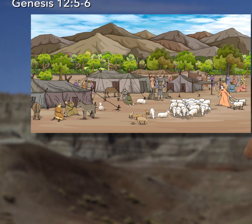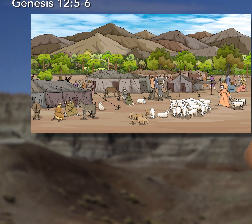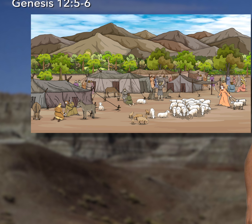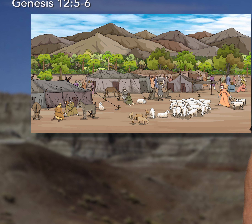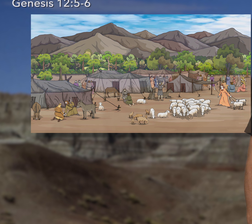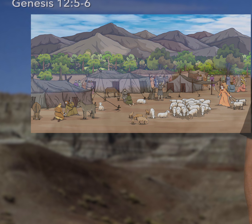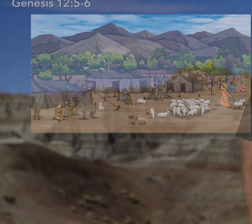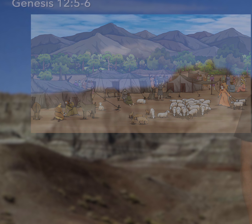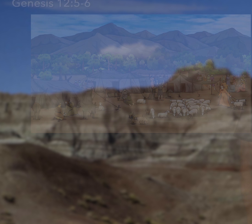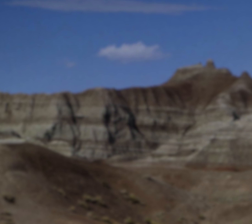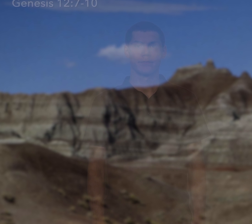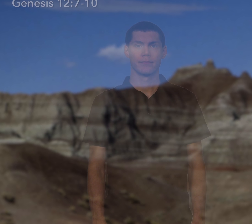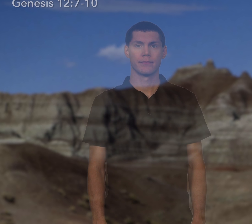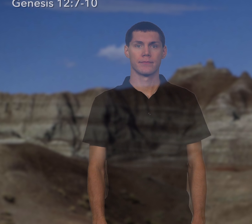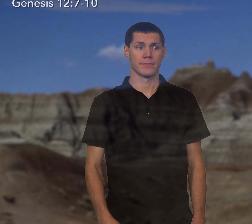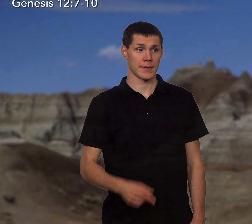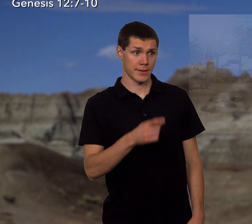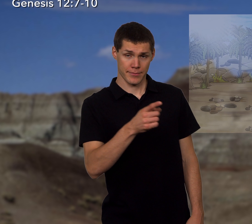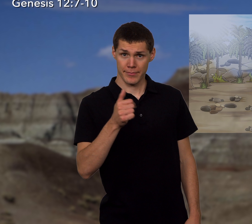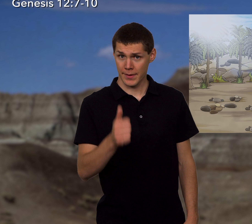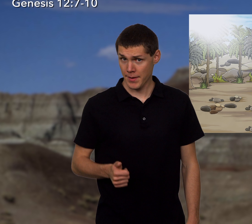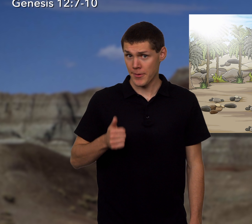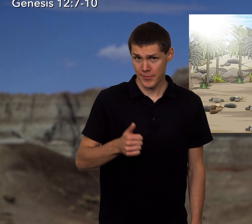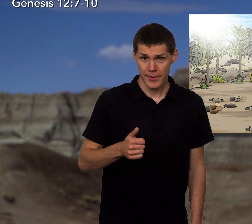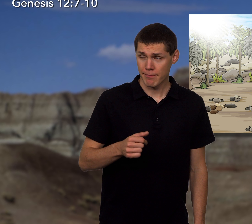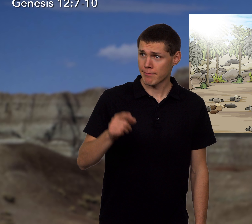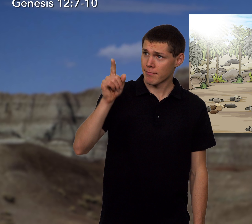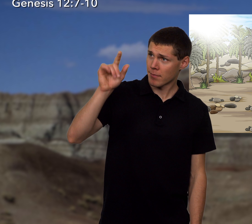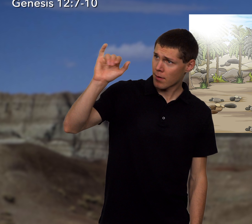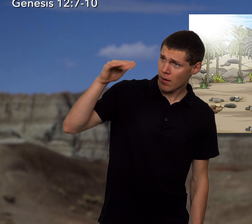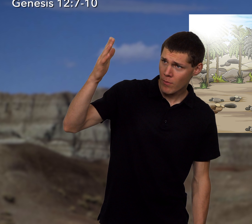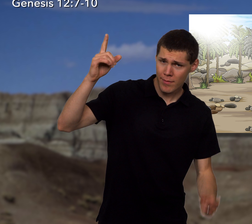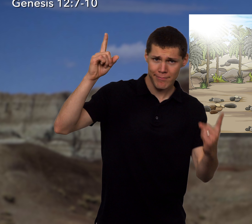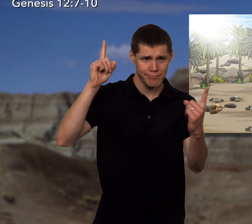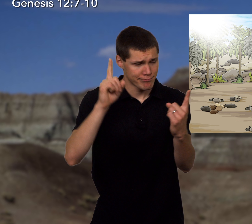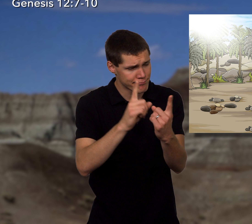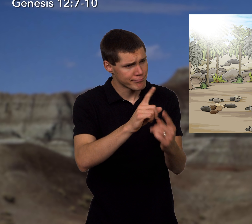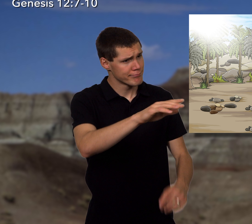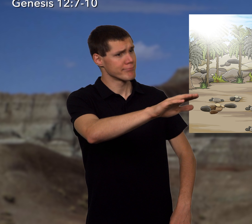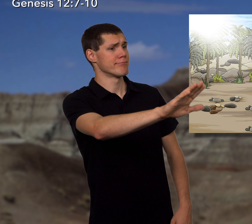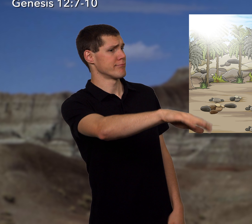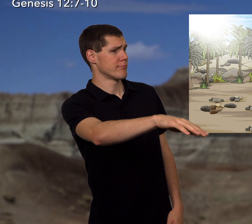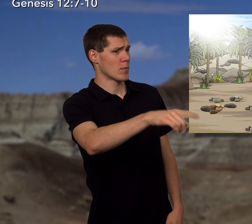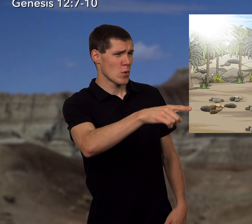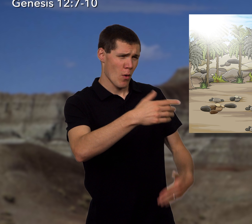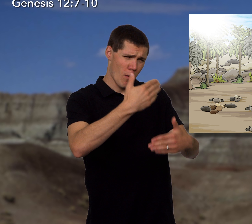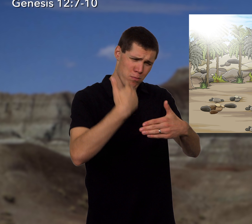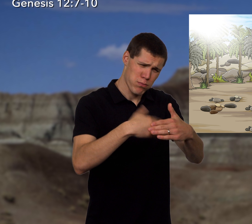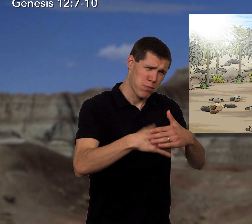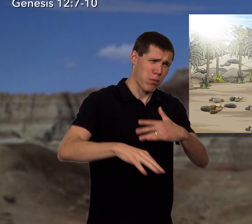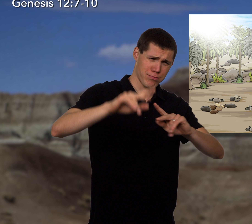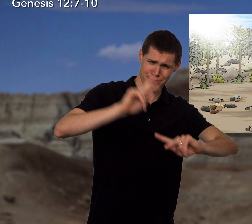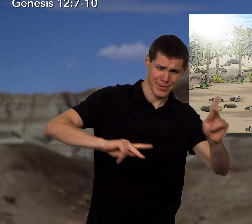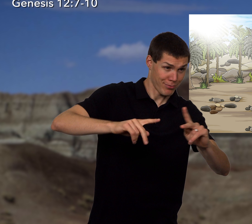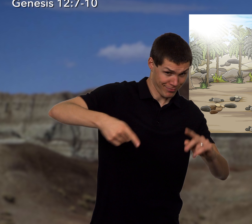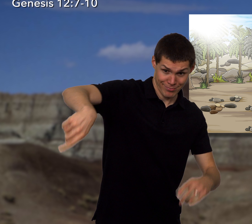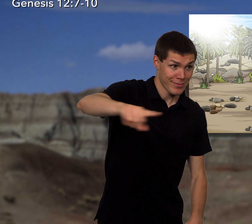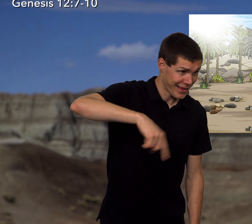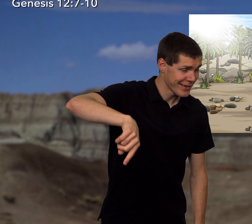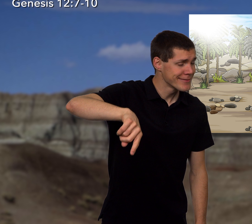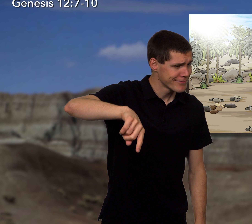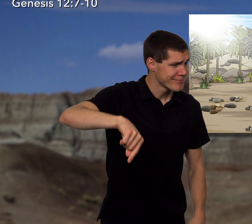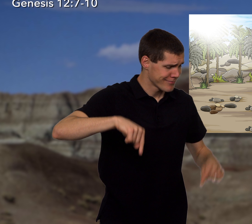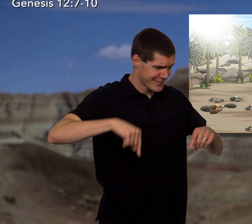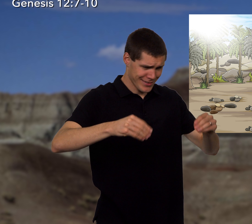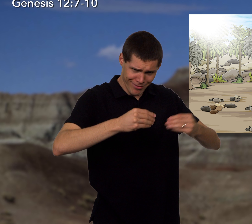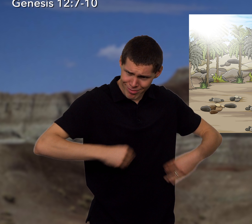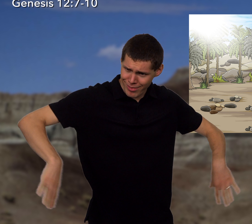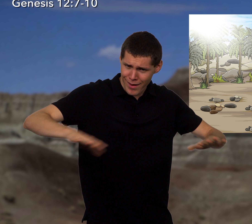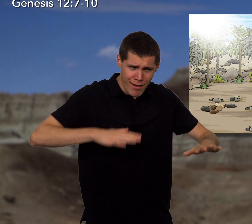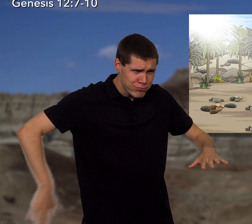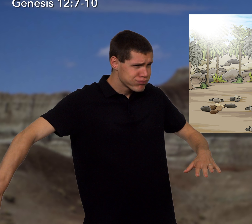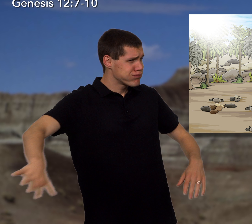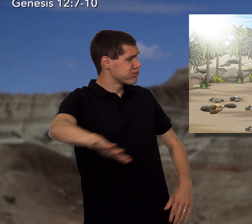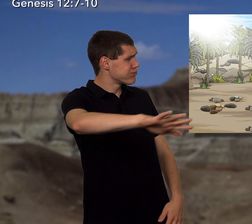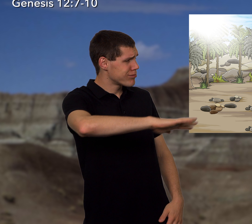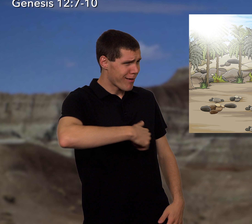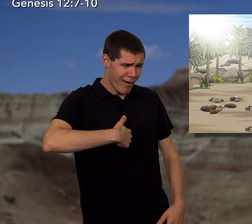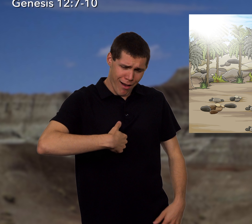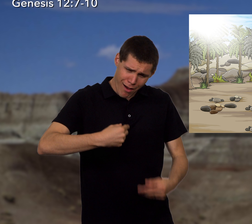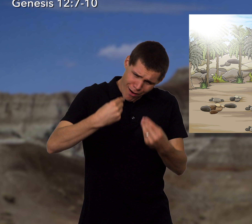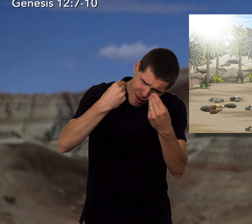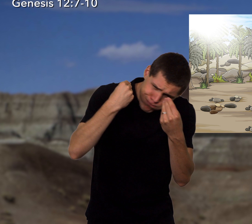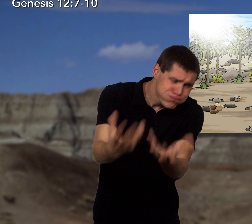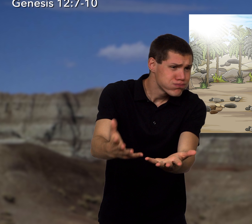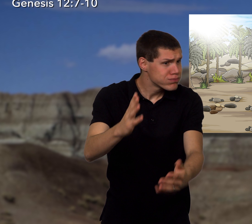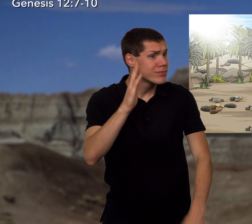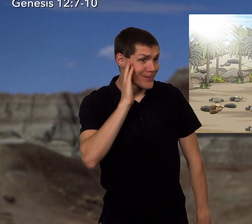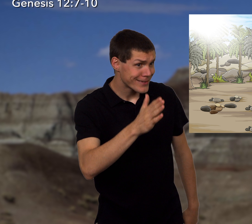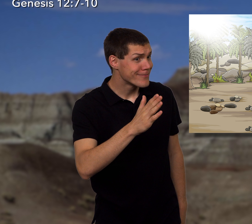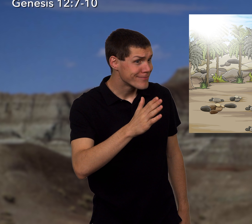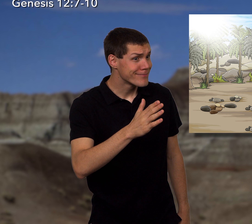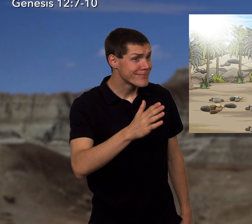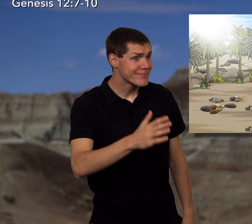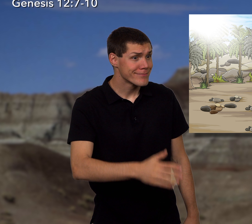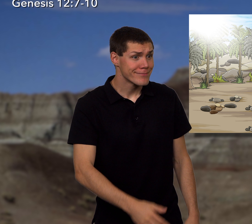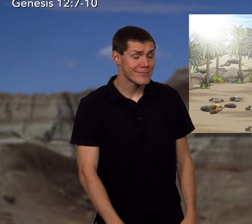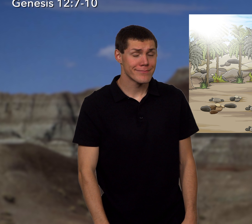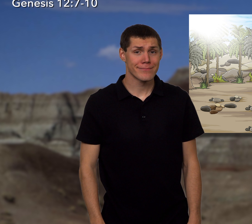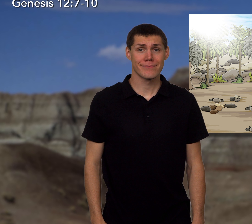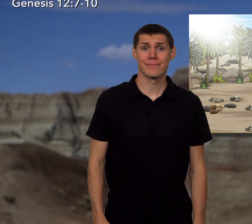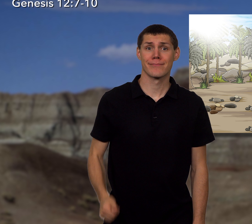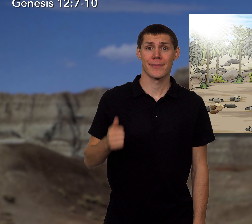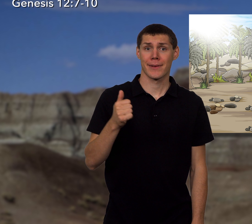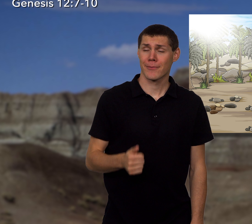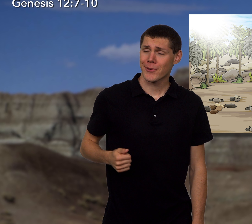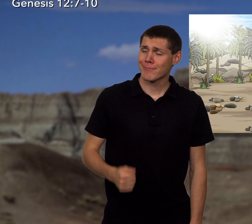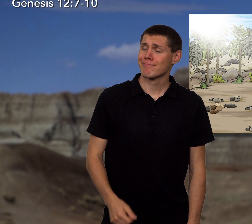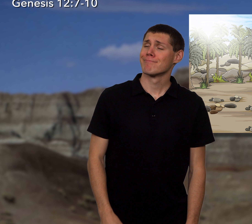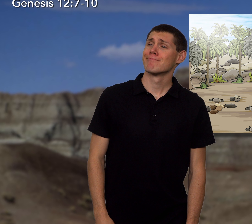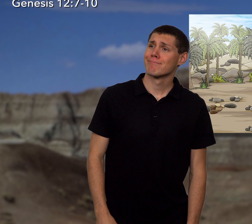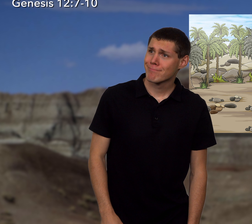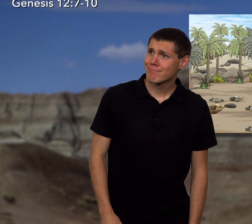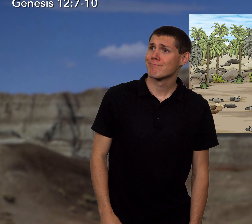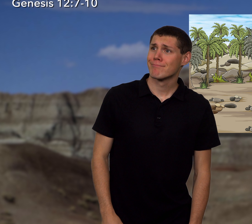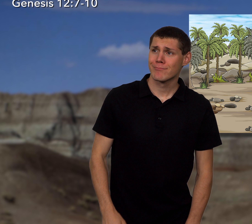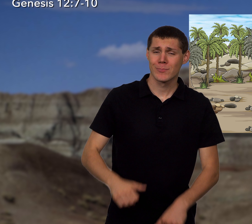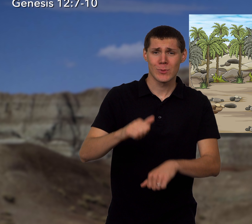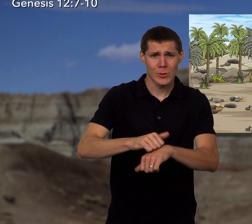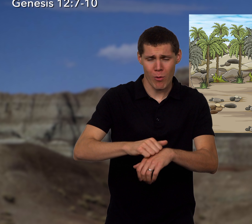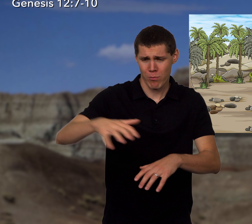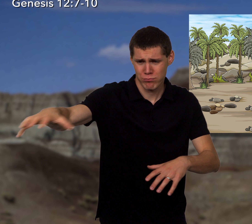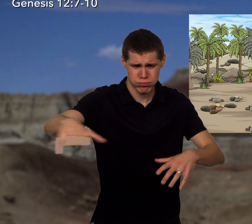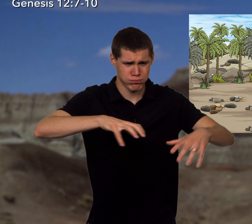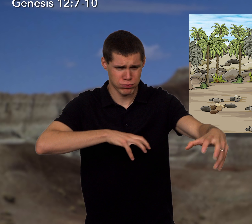Then the LORD appeared to Abram and said, “I will give this land to your offspring.”